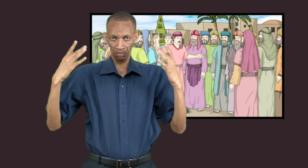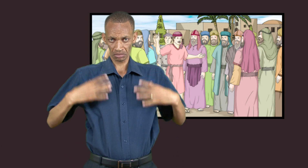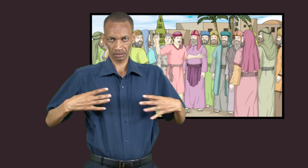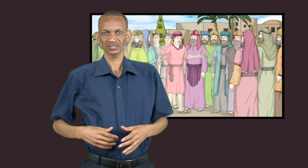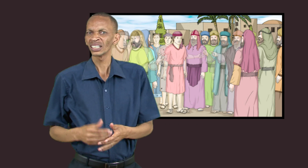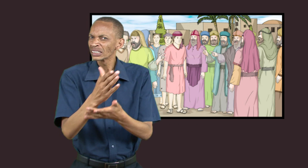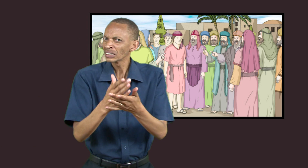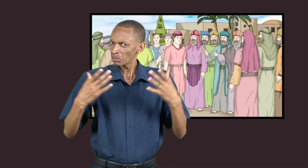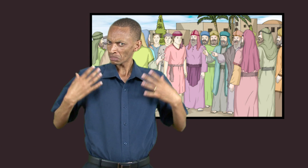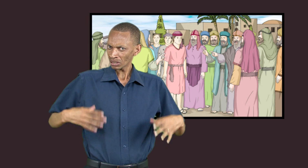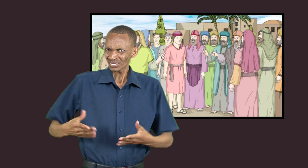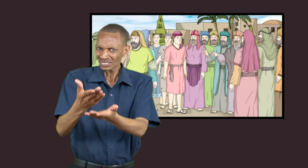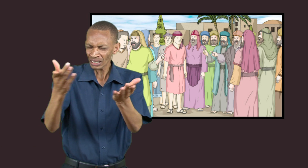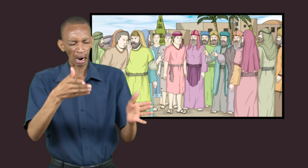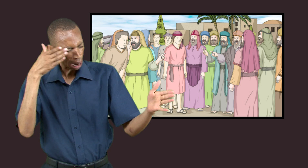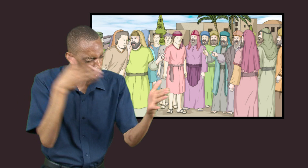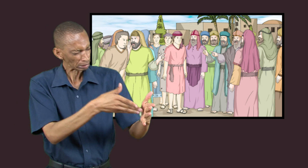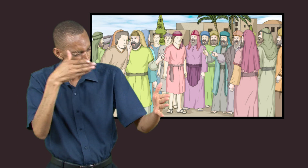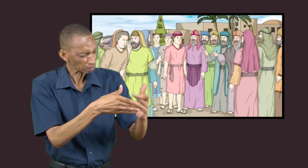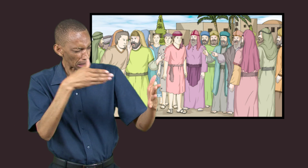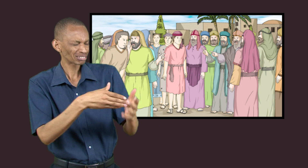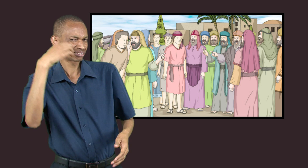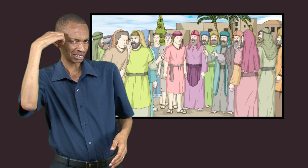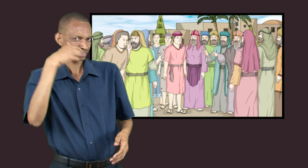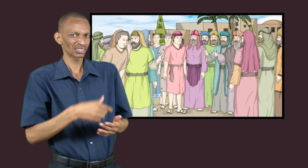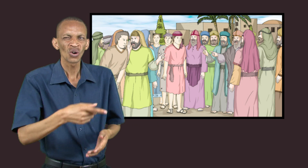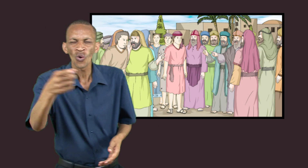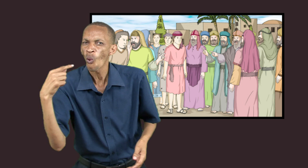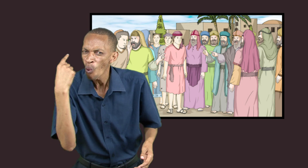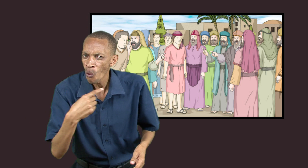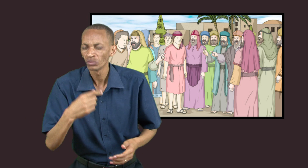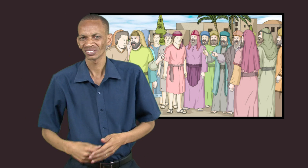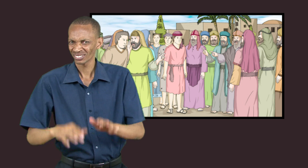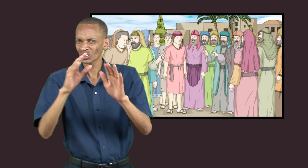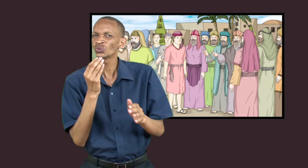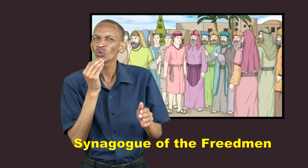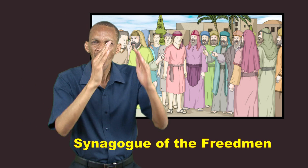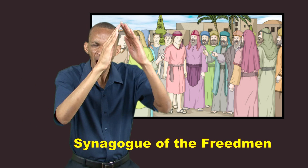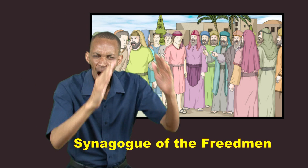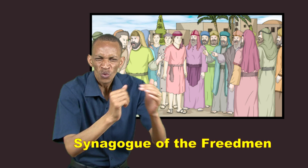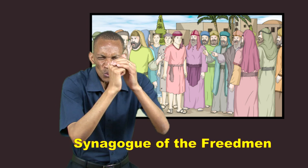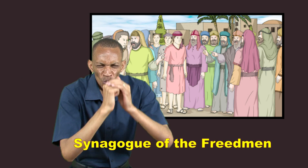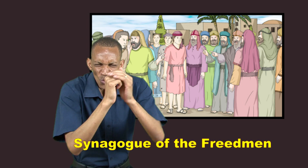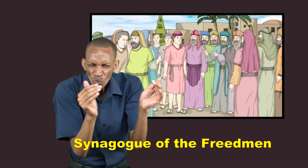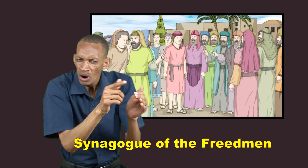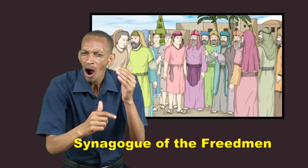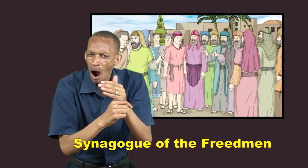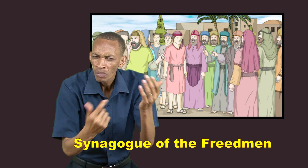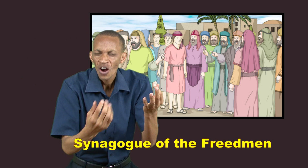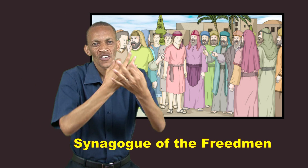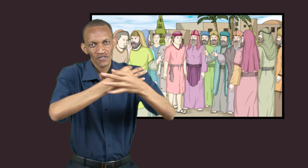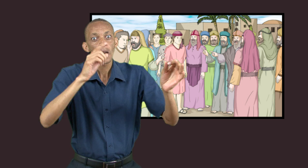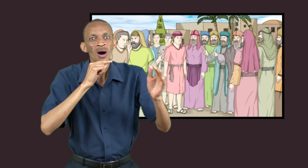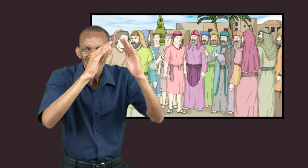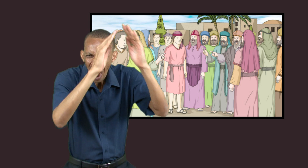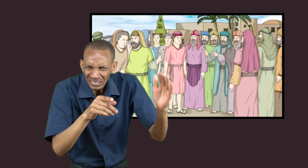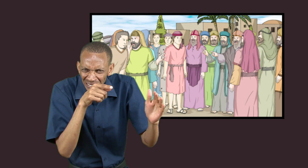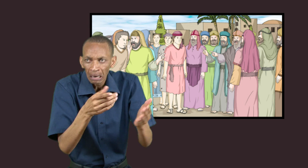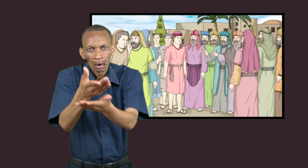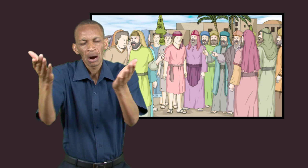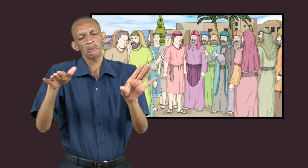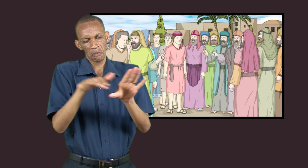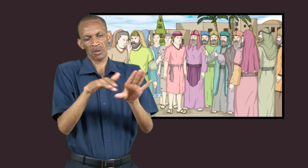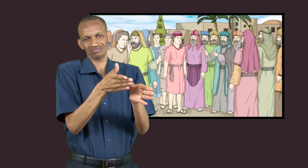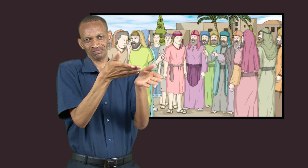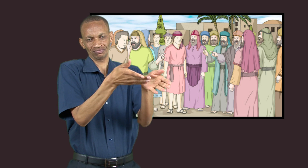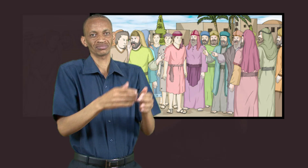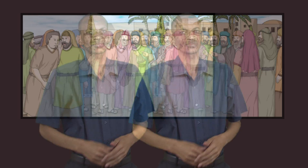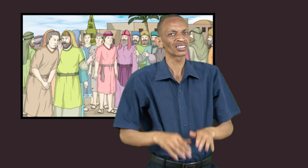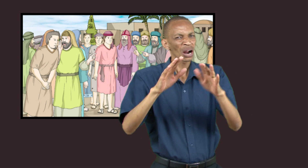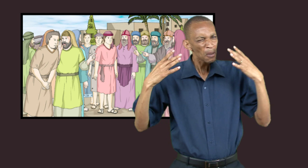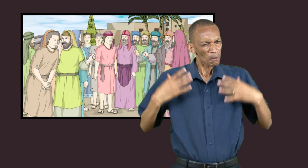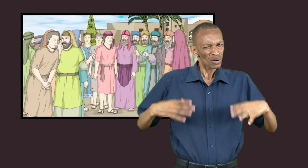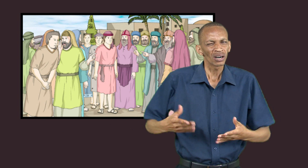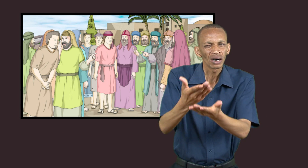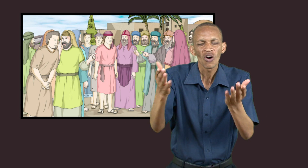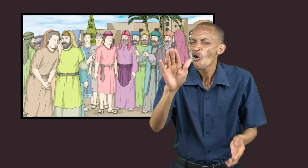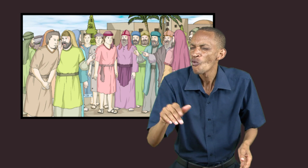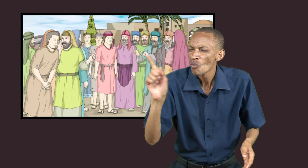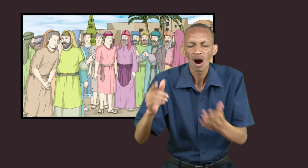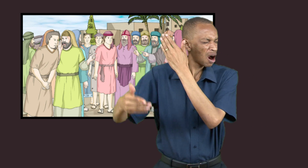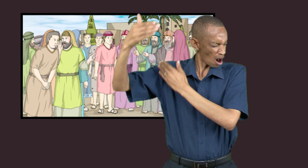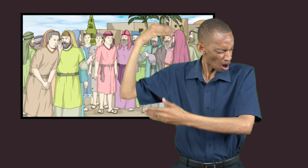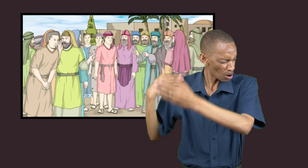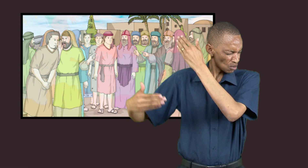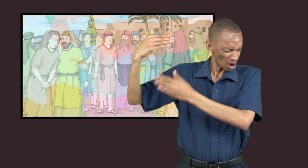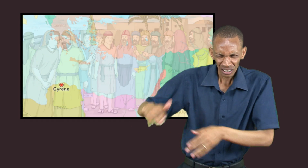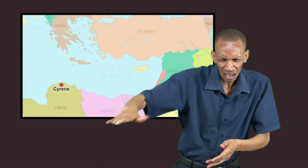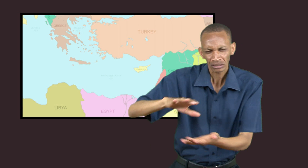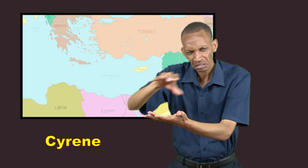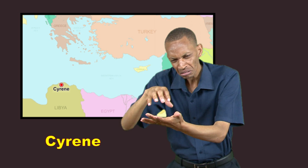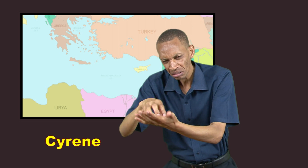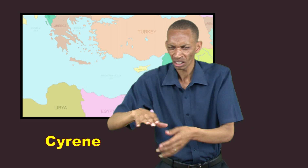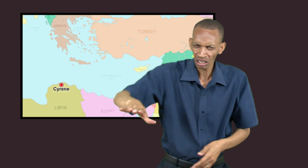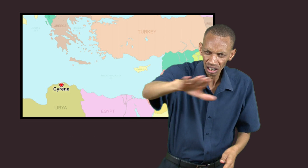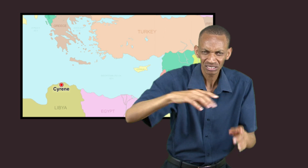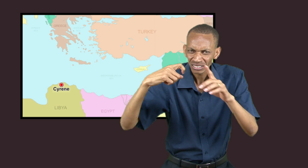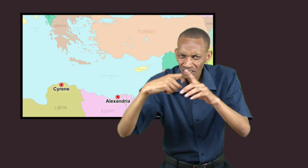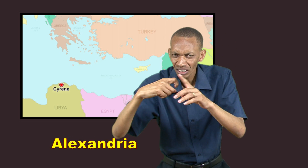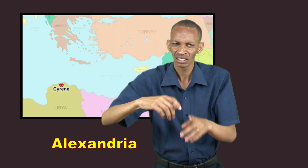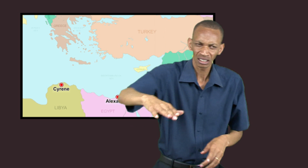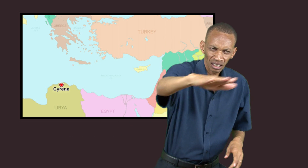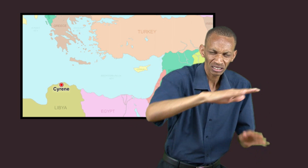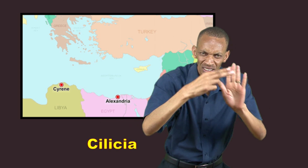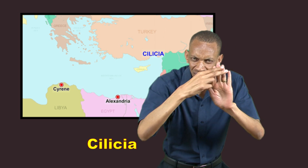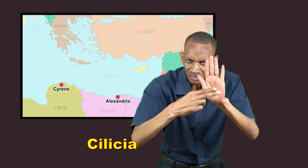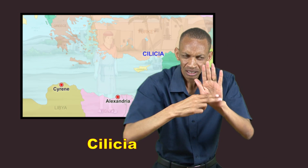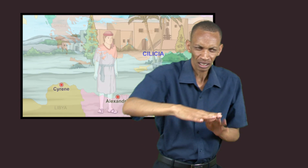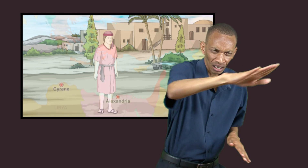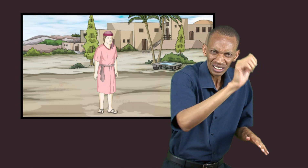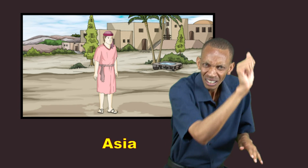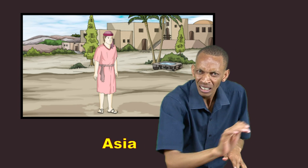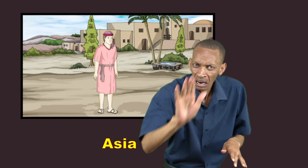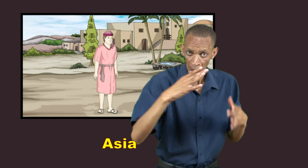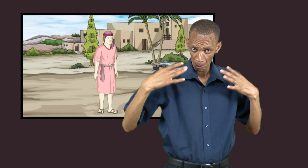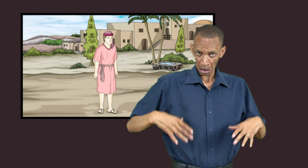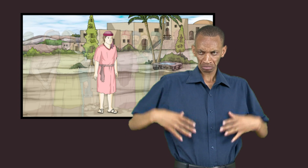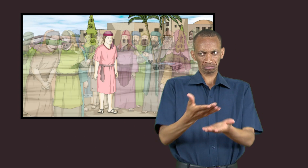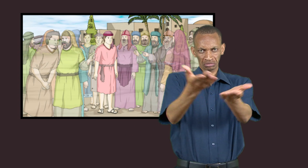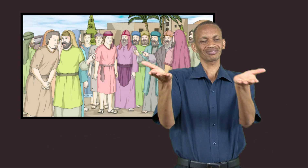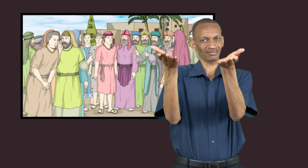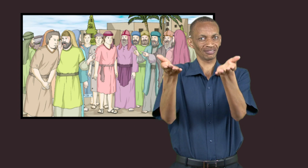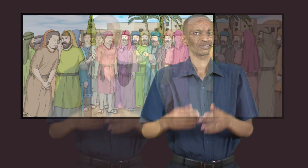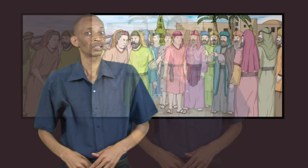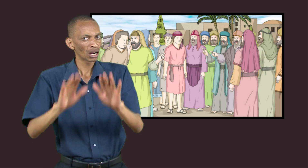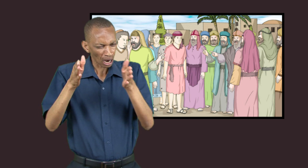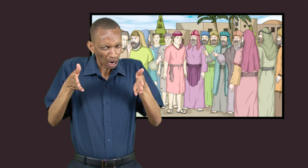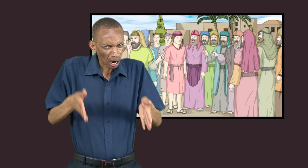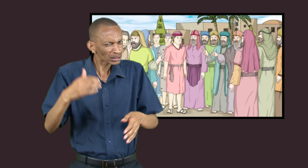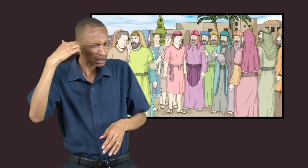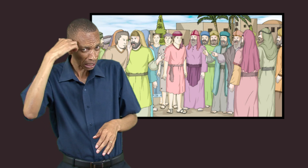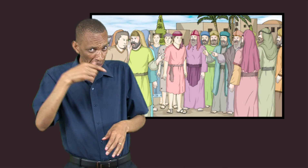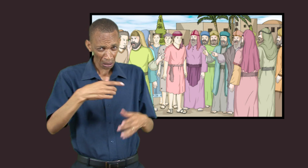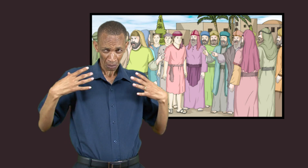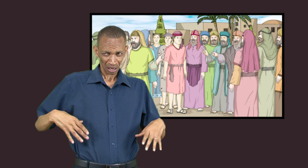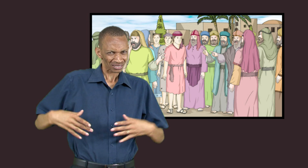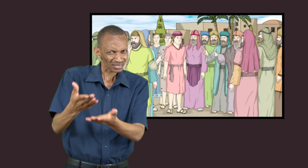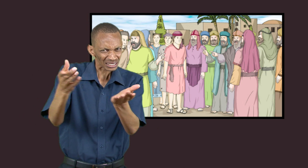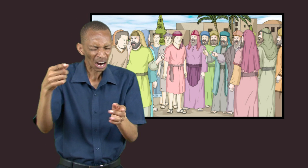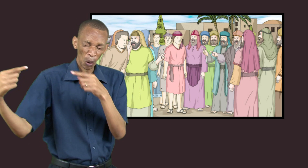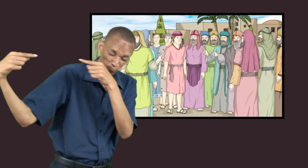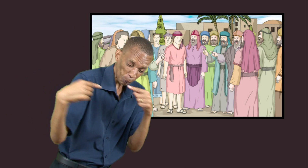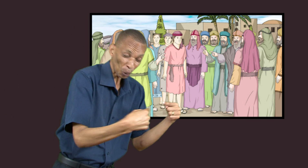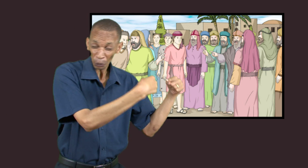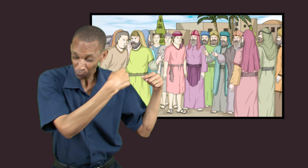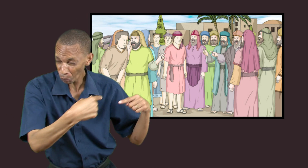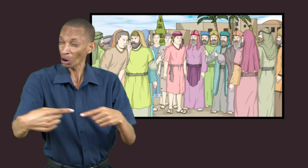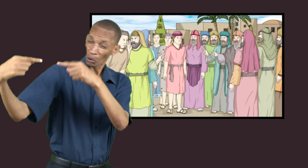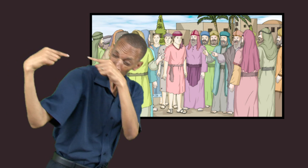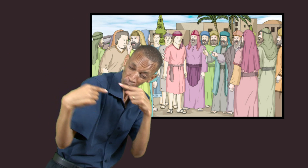But resistance arose from what was called the Synagogue of the Freedmen, including Cyrenians, Alexandrians, and men from the provinces of Cilicia and Asia.